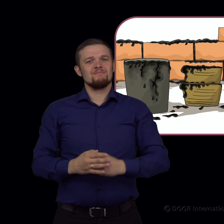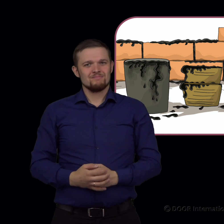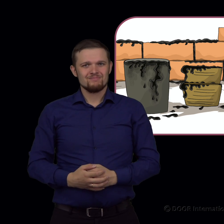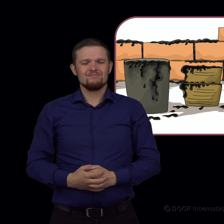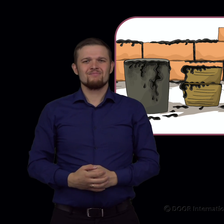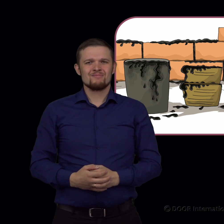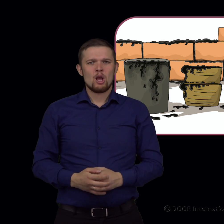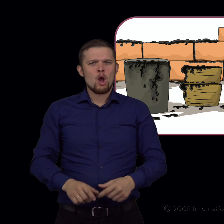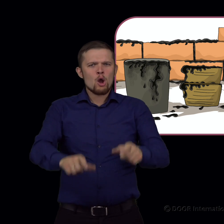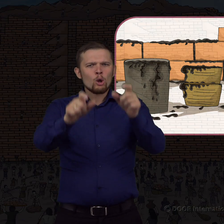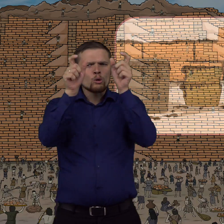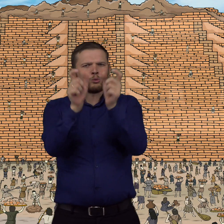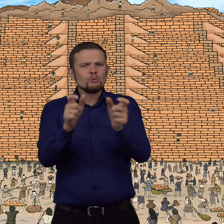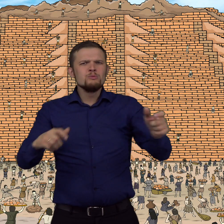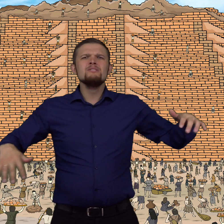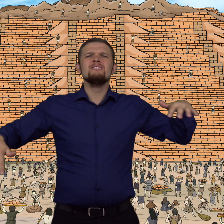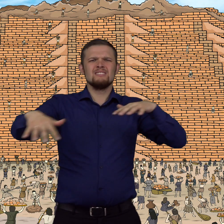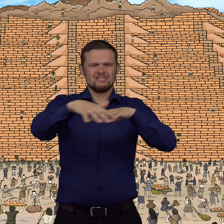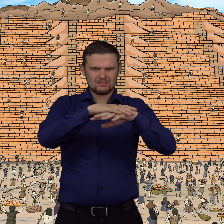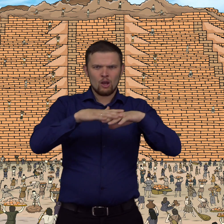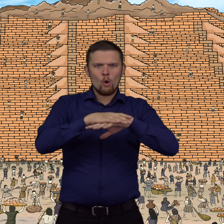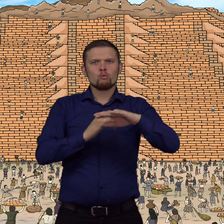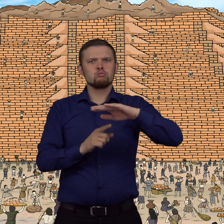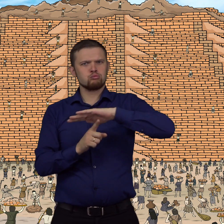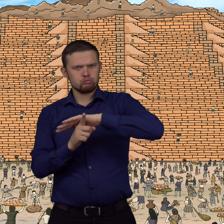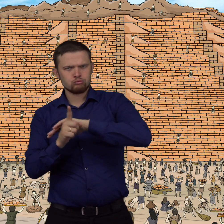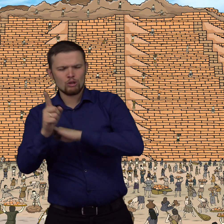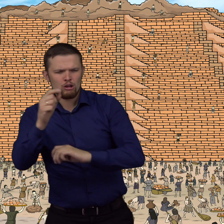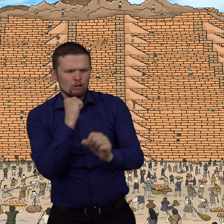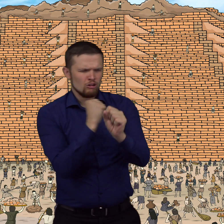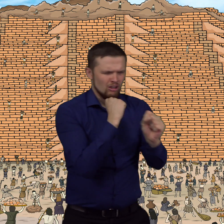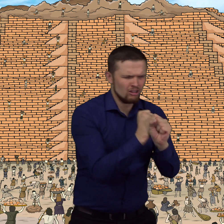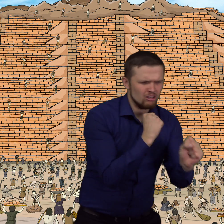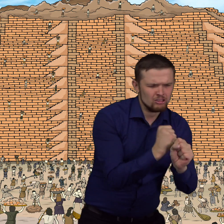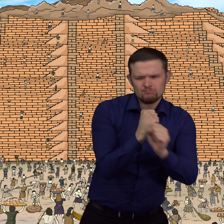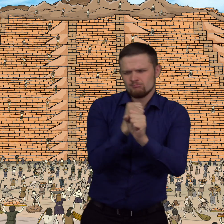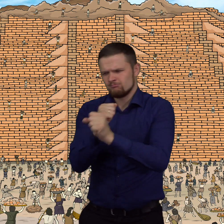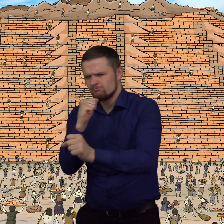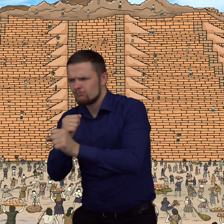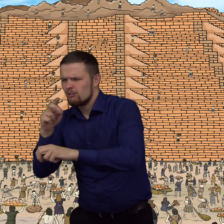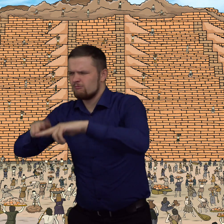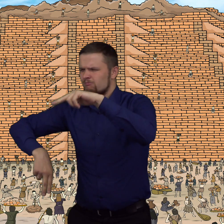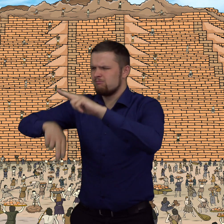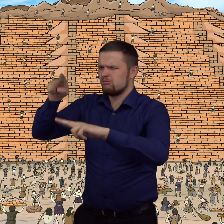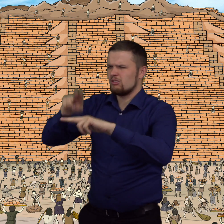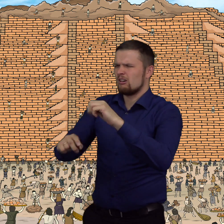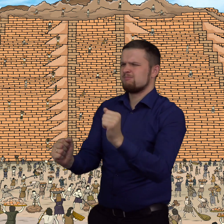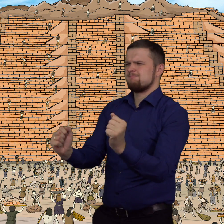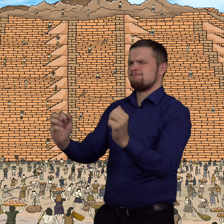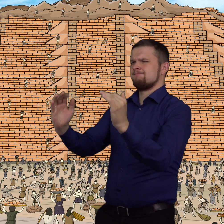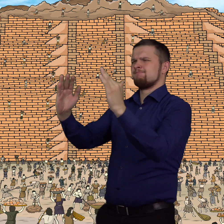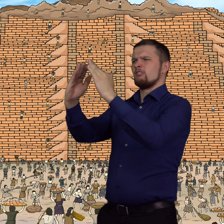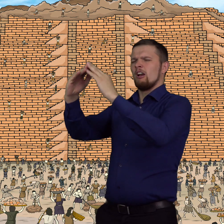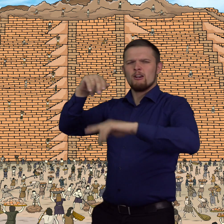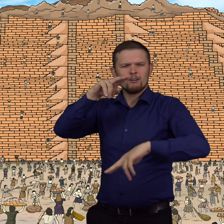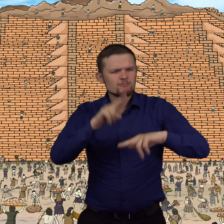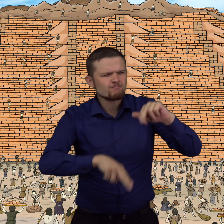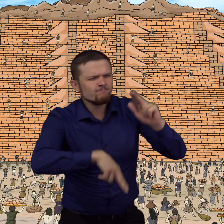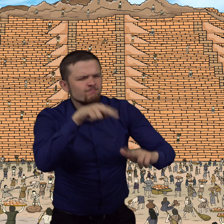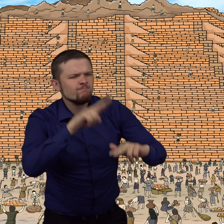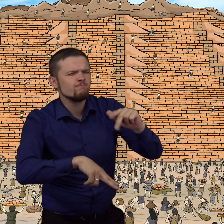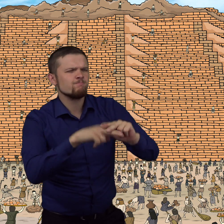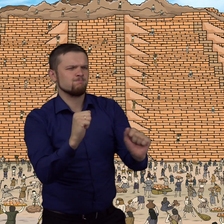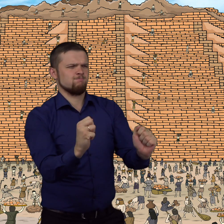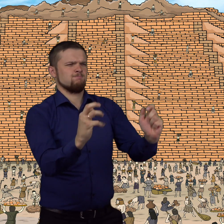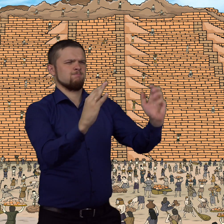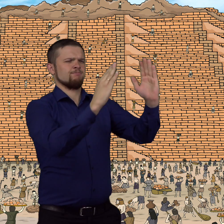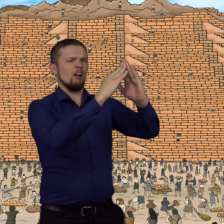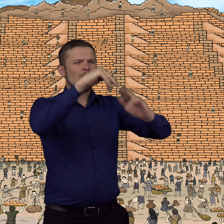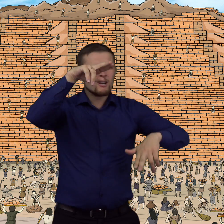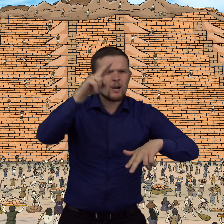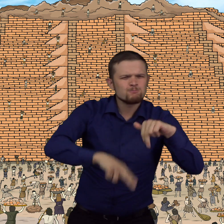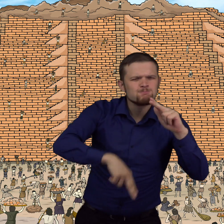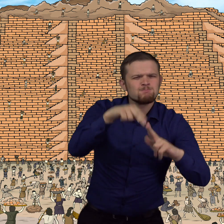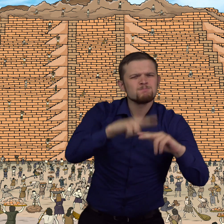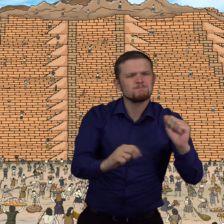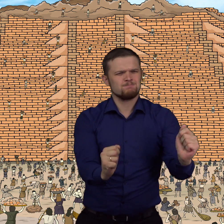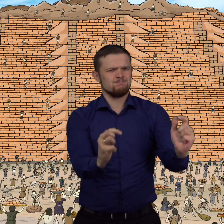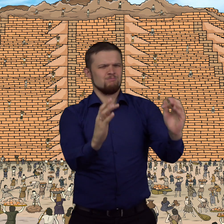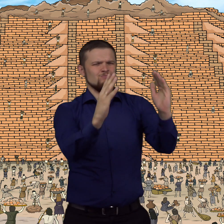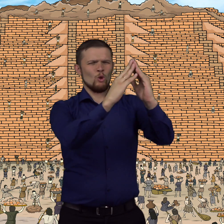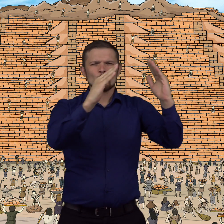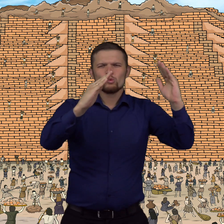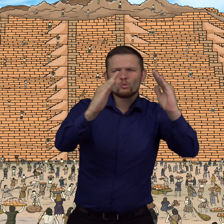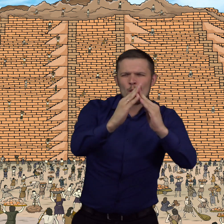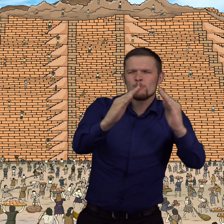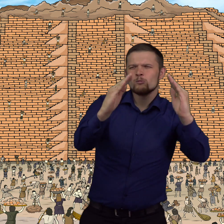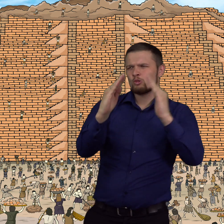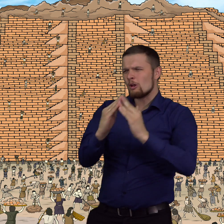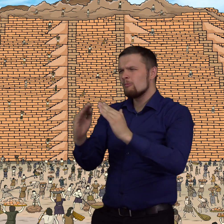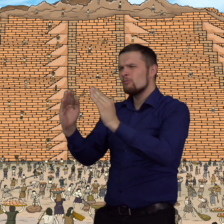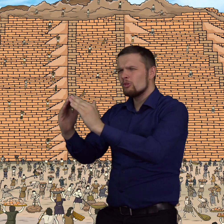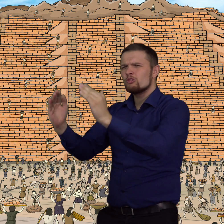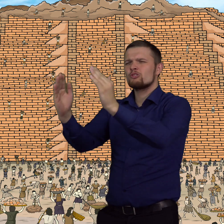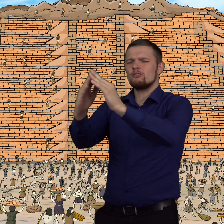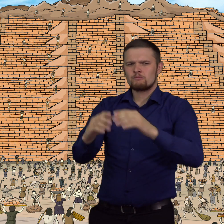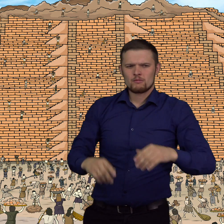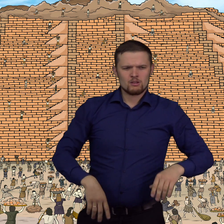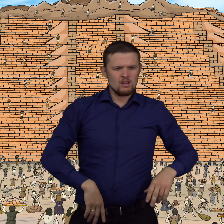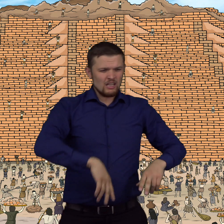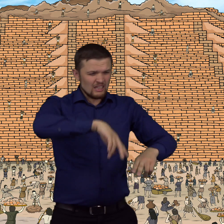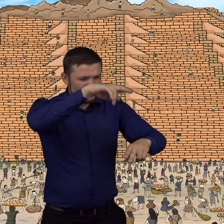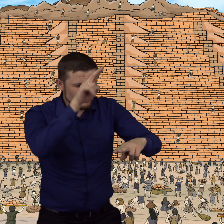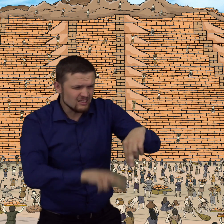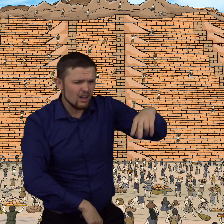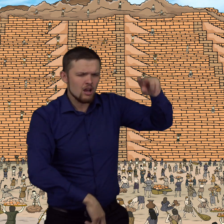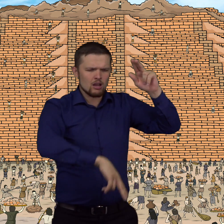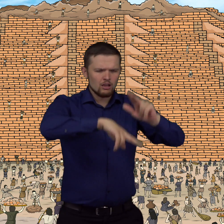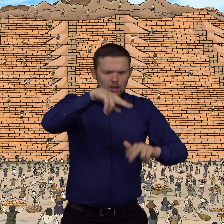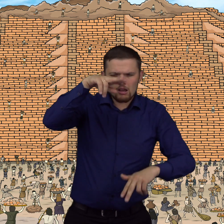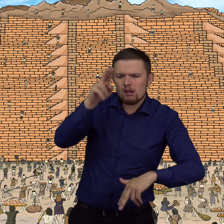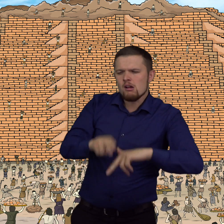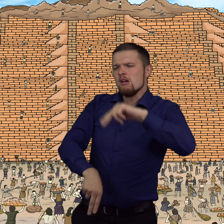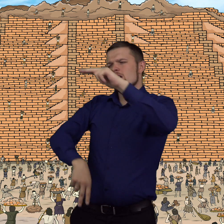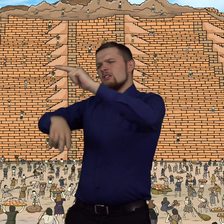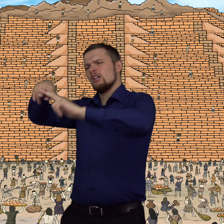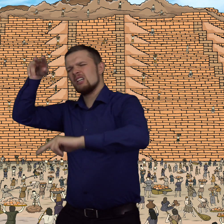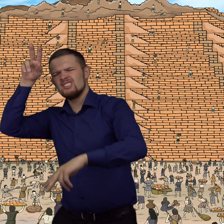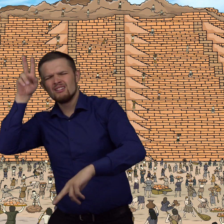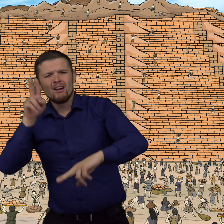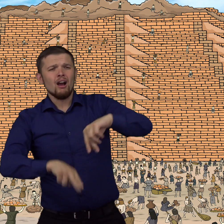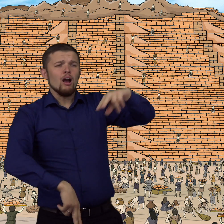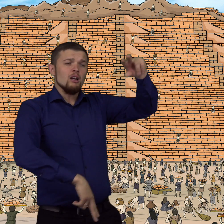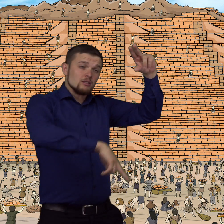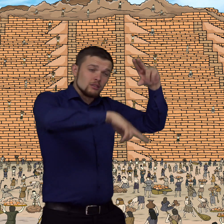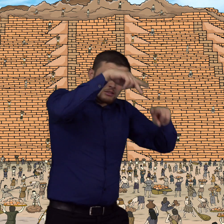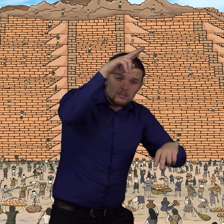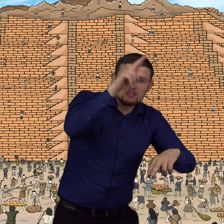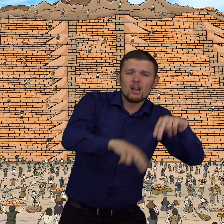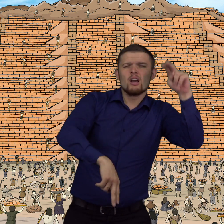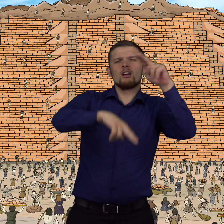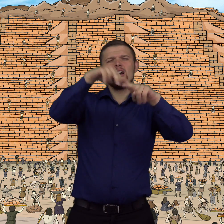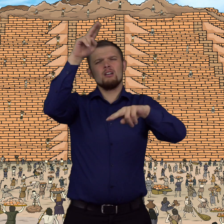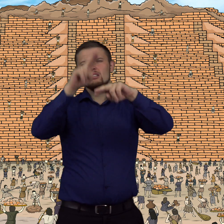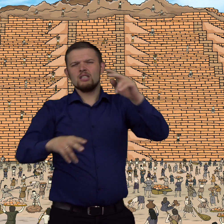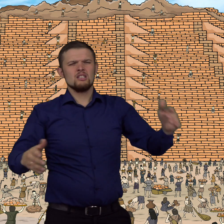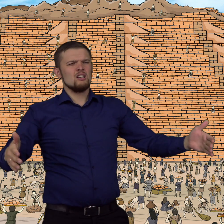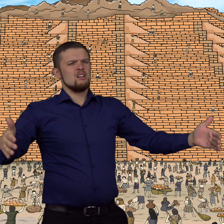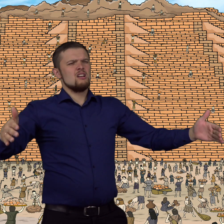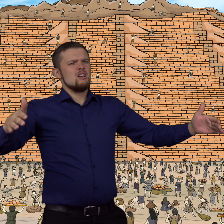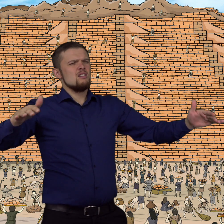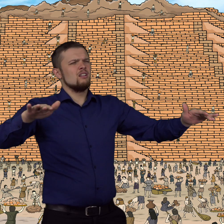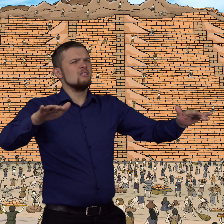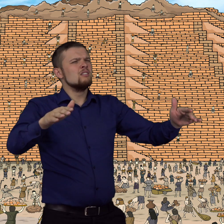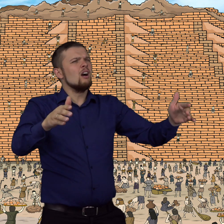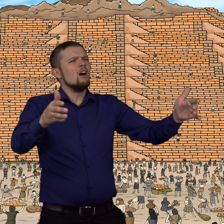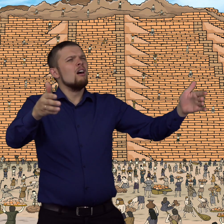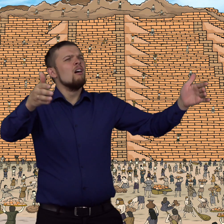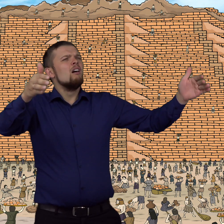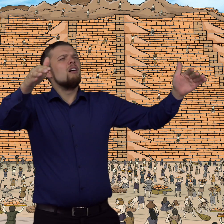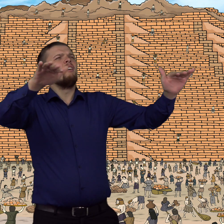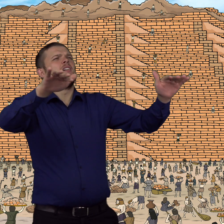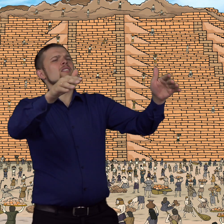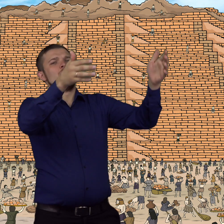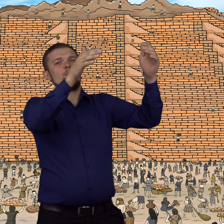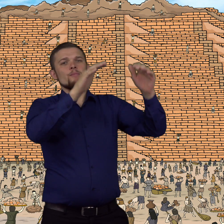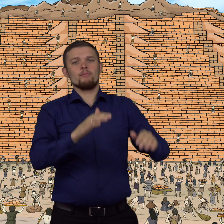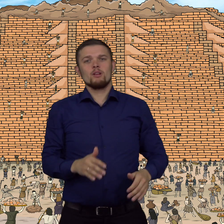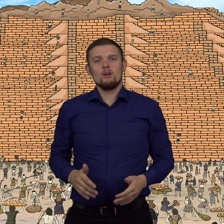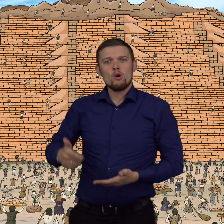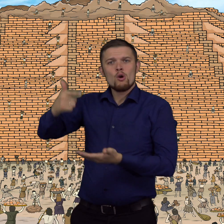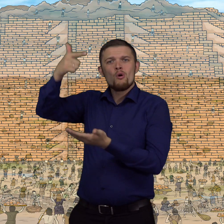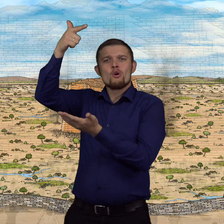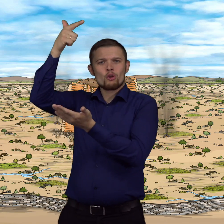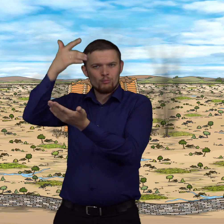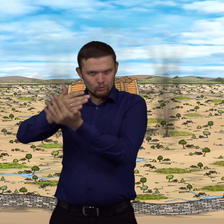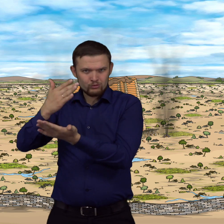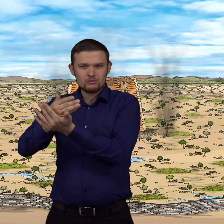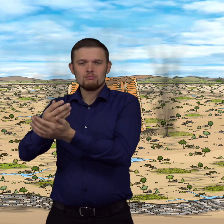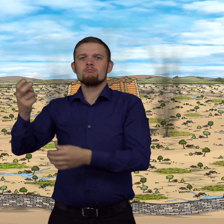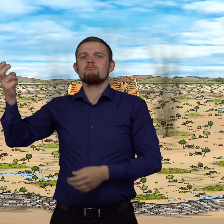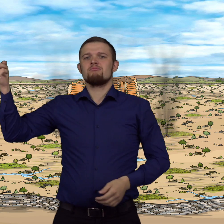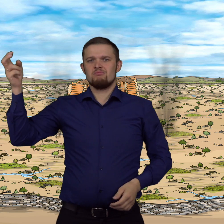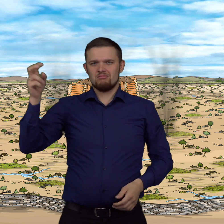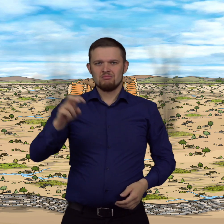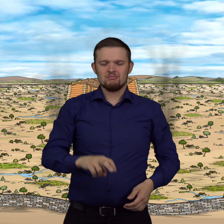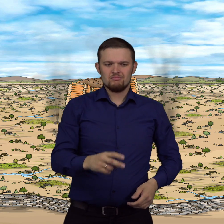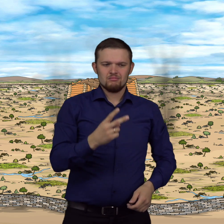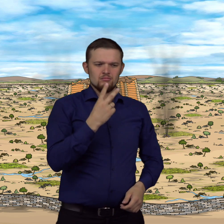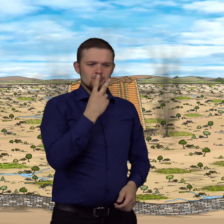“Come,” they said, “let us build for ourselves a city with a tower that reaches to the heavens, that we may make a name for ourselves and not be scattered over the face of all the earth.”